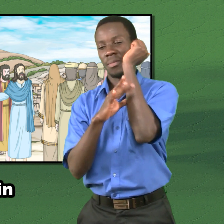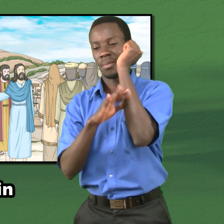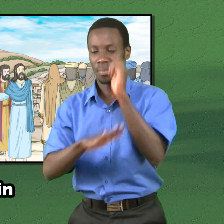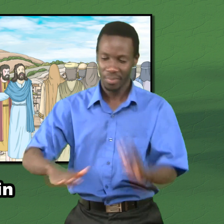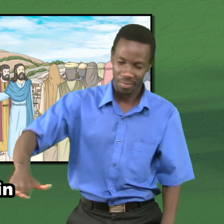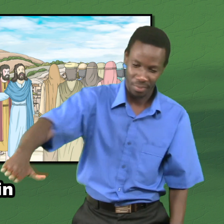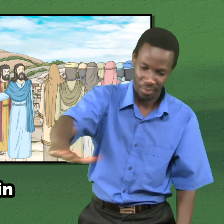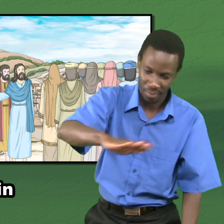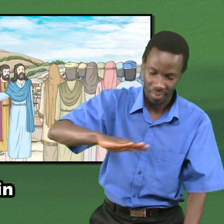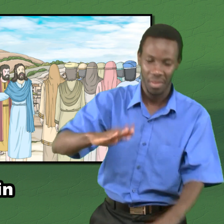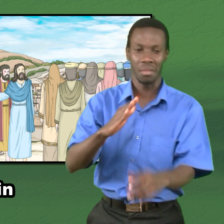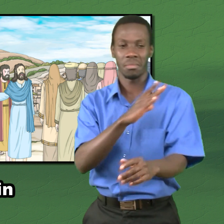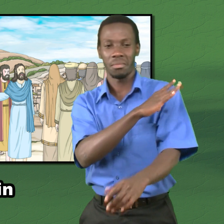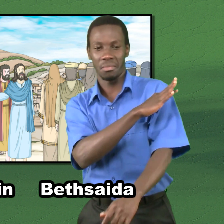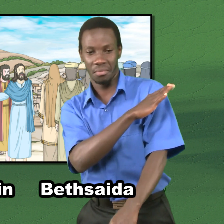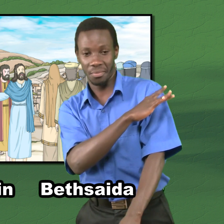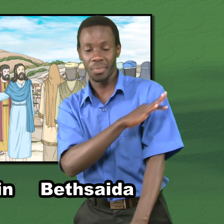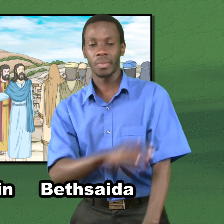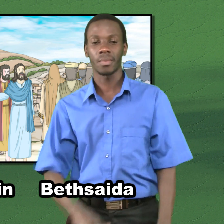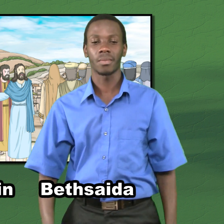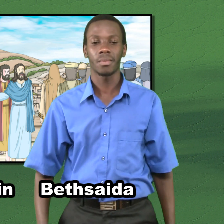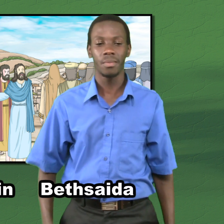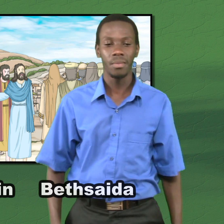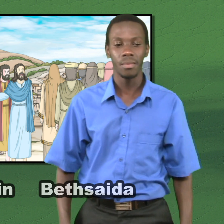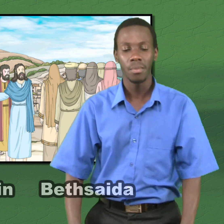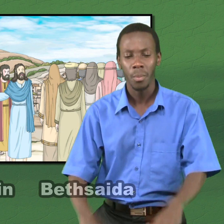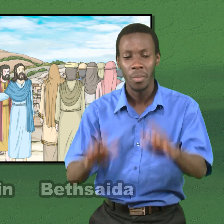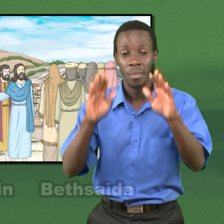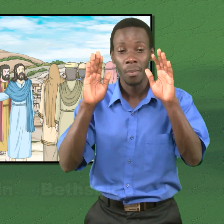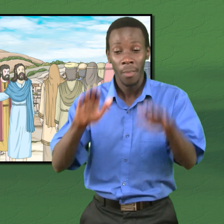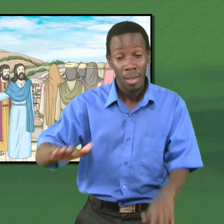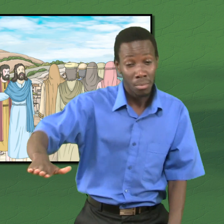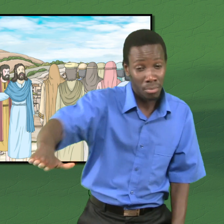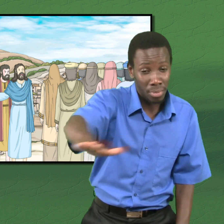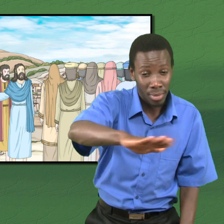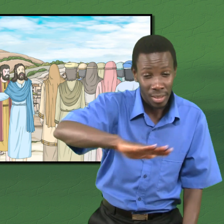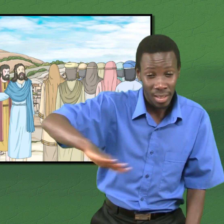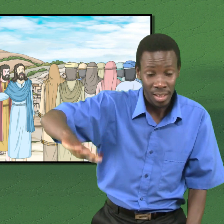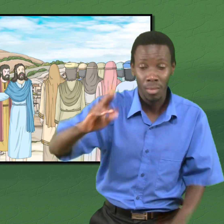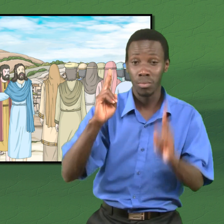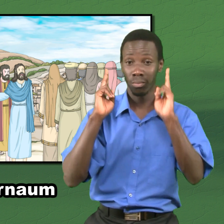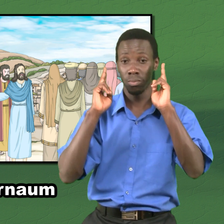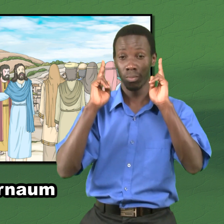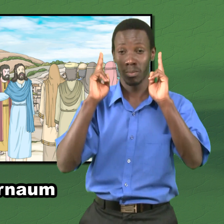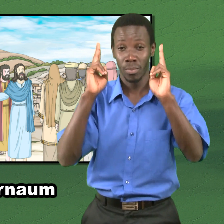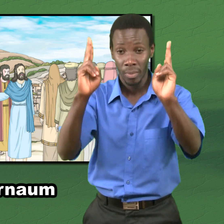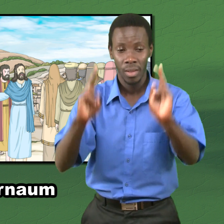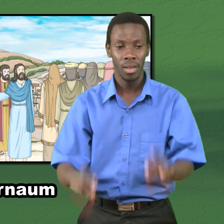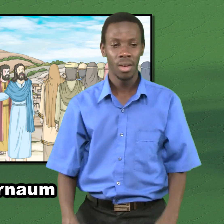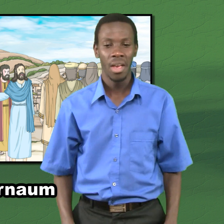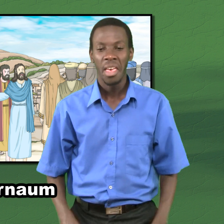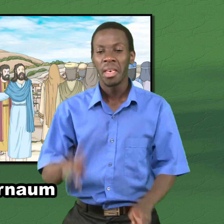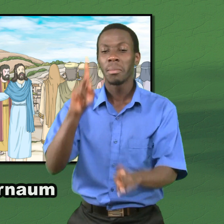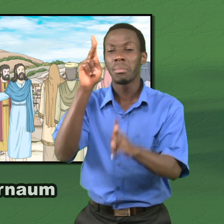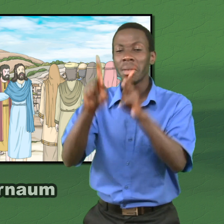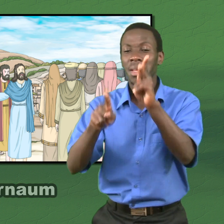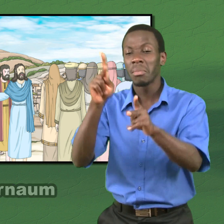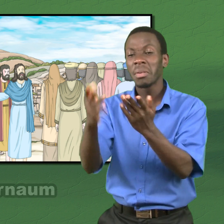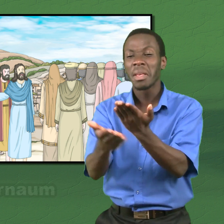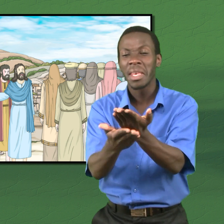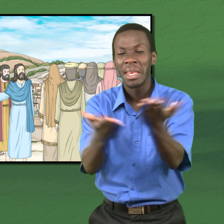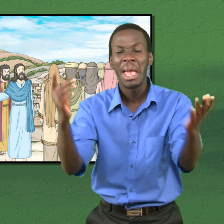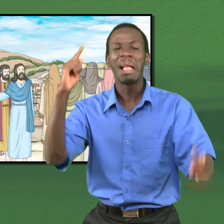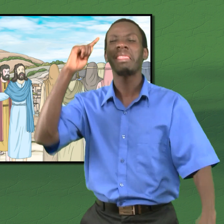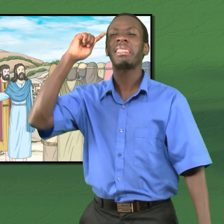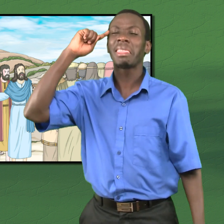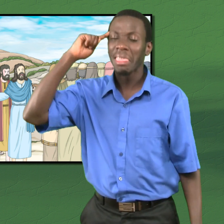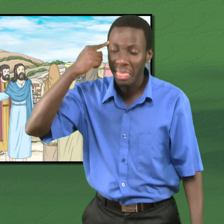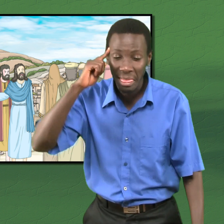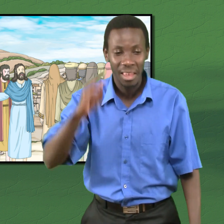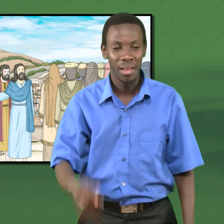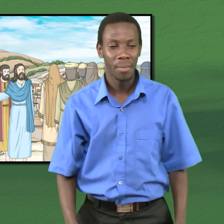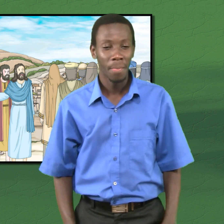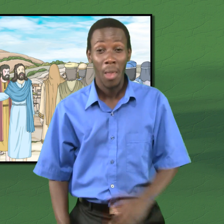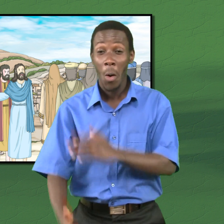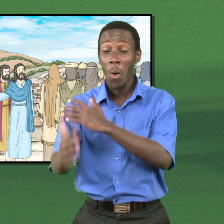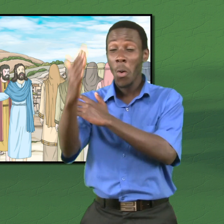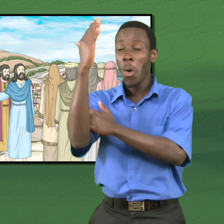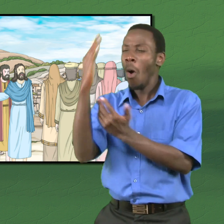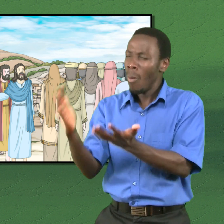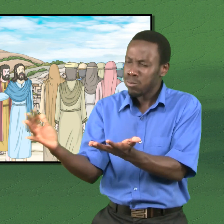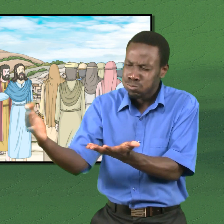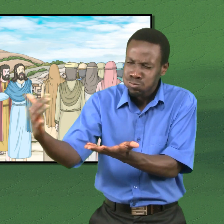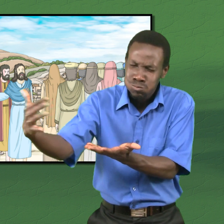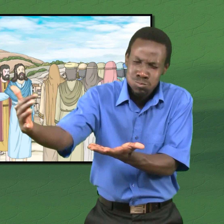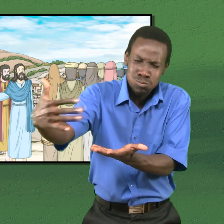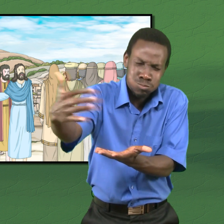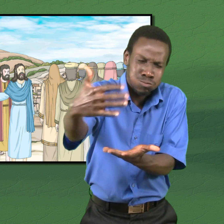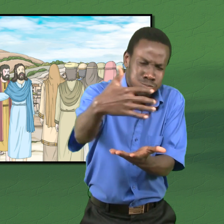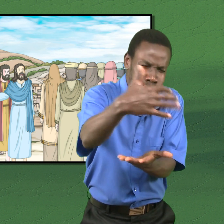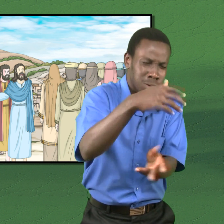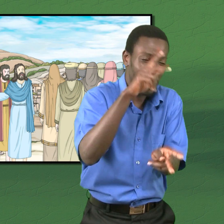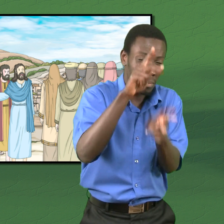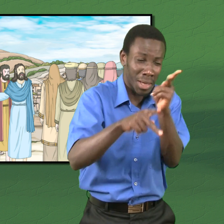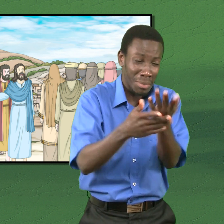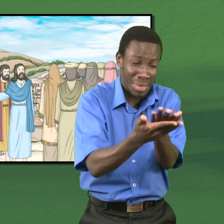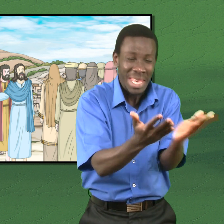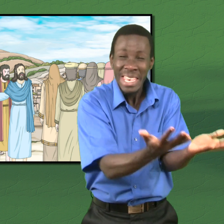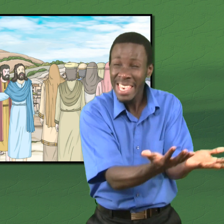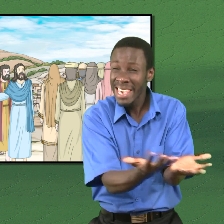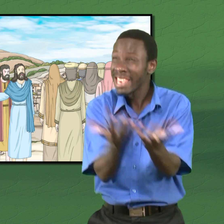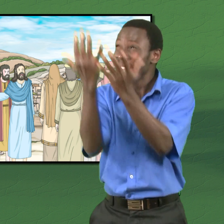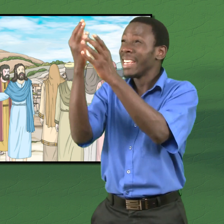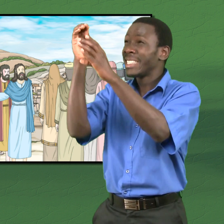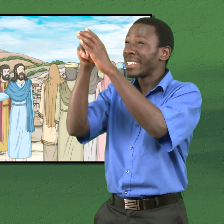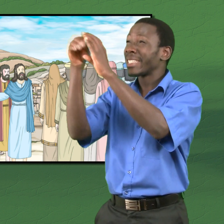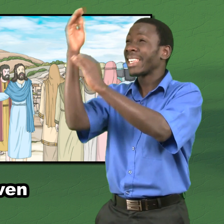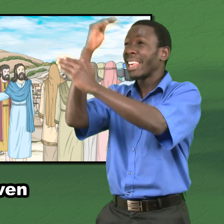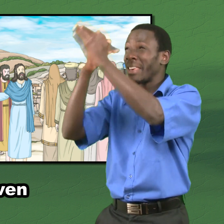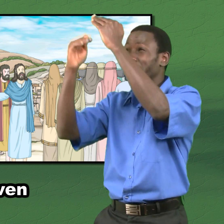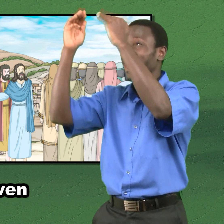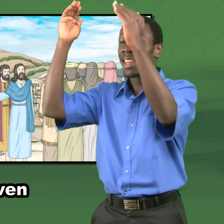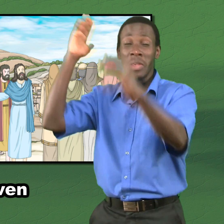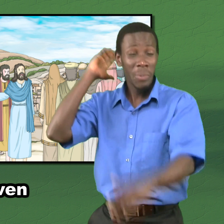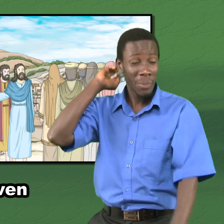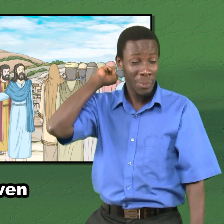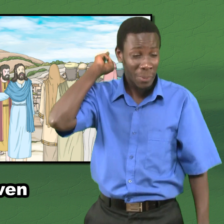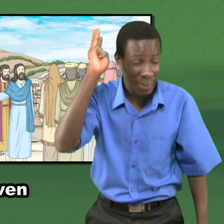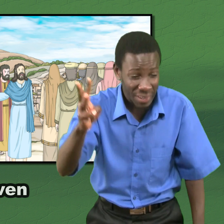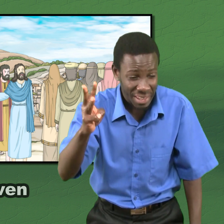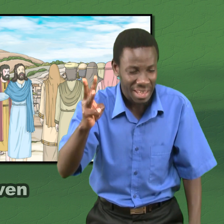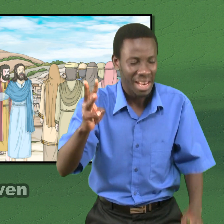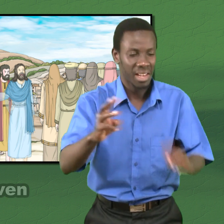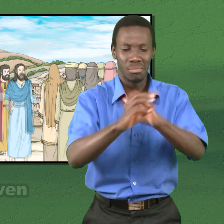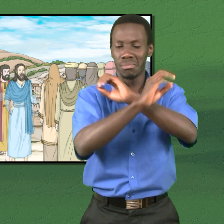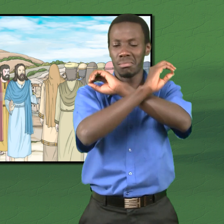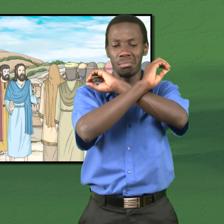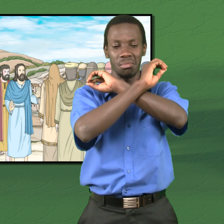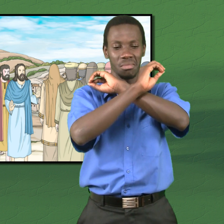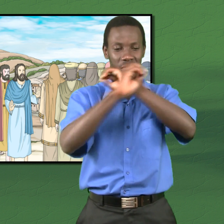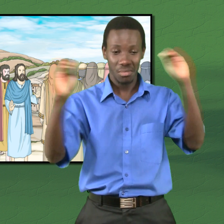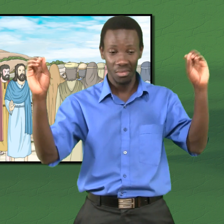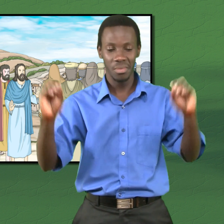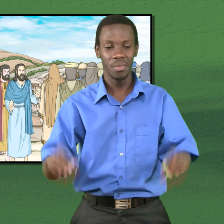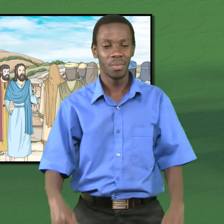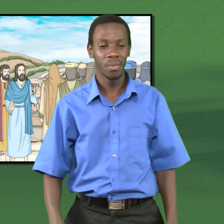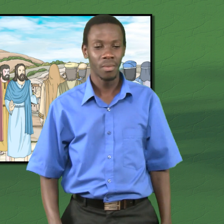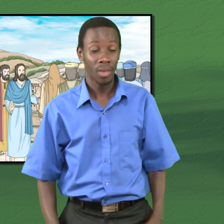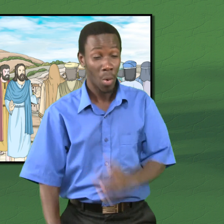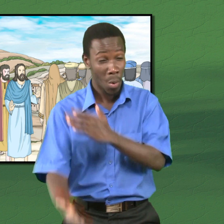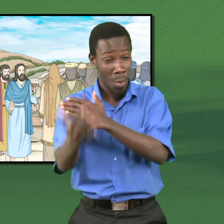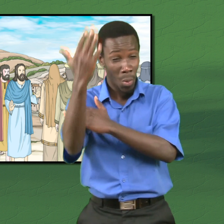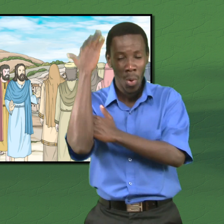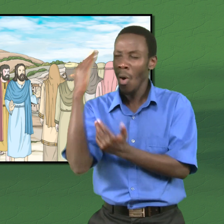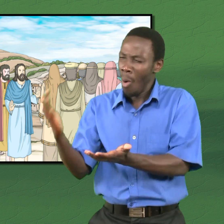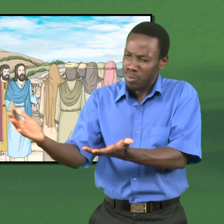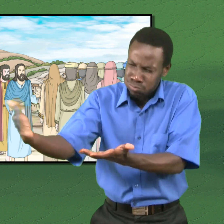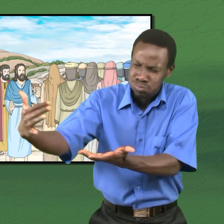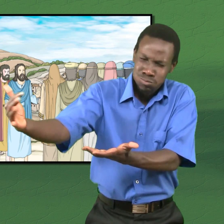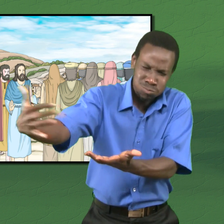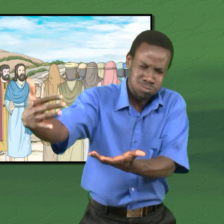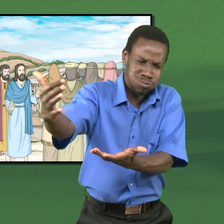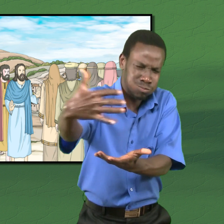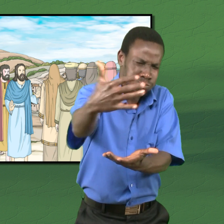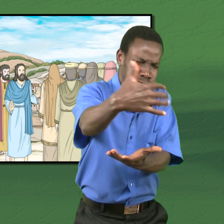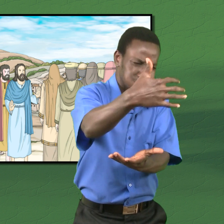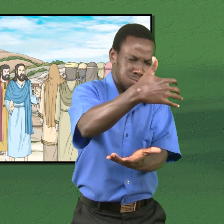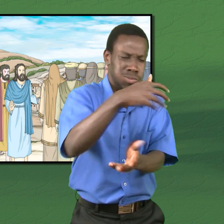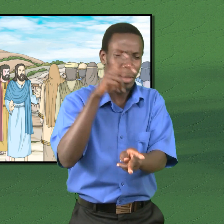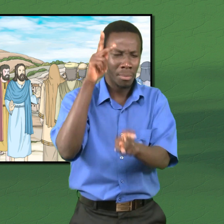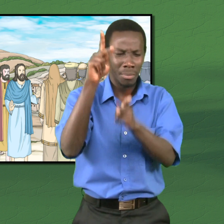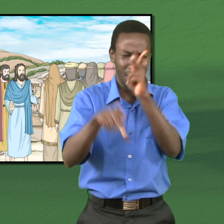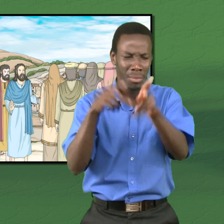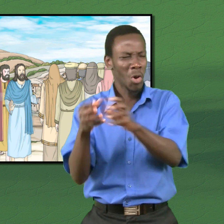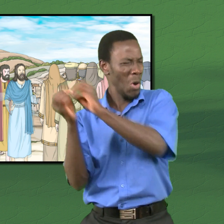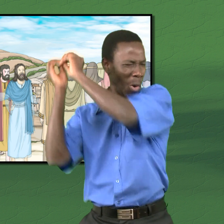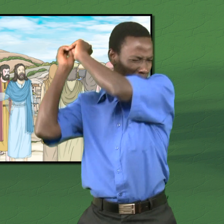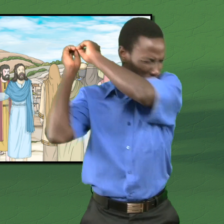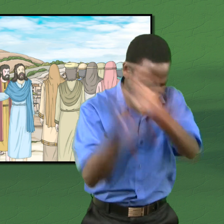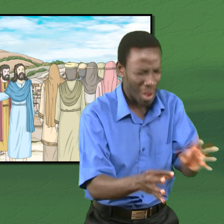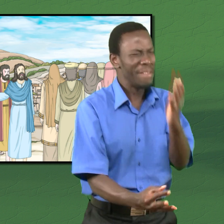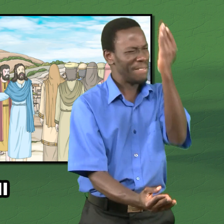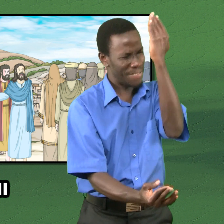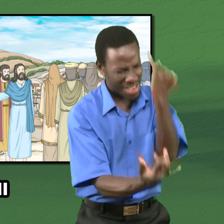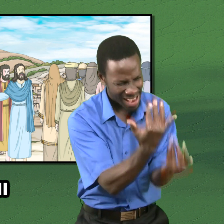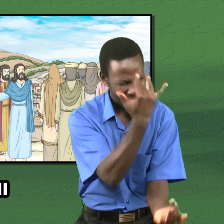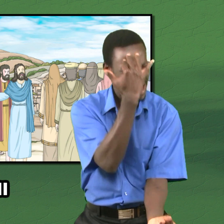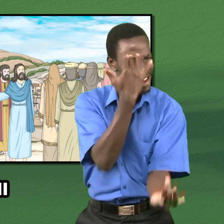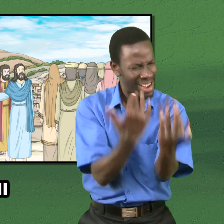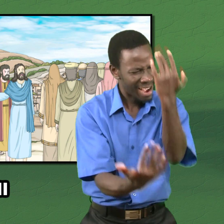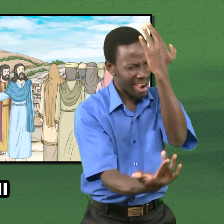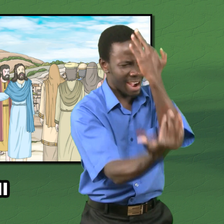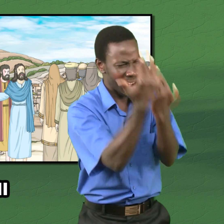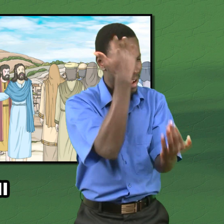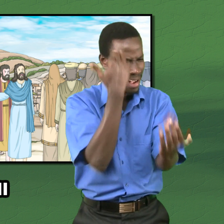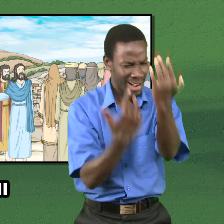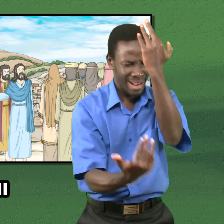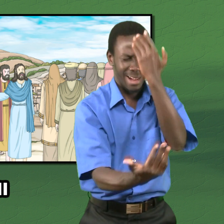And you, Capernaum, will you be lifted up to heaven?